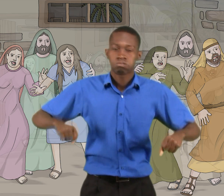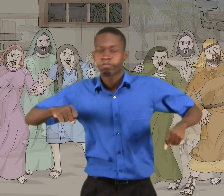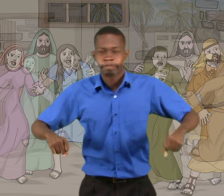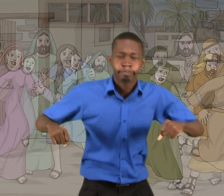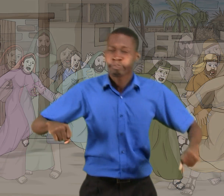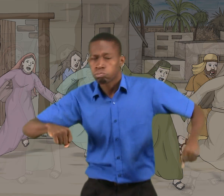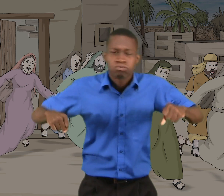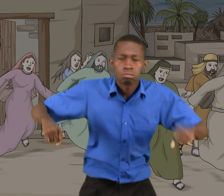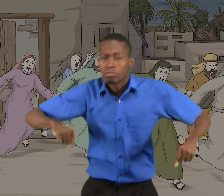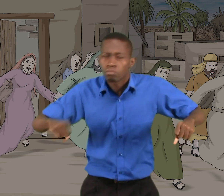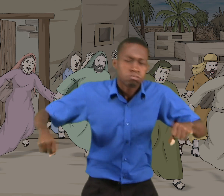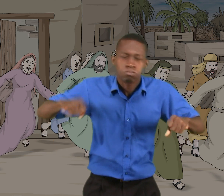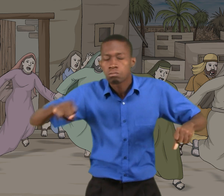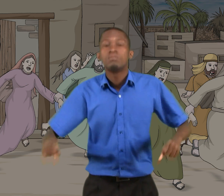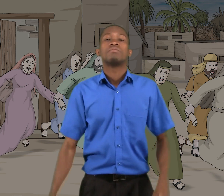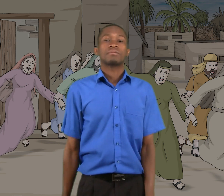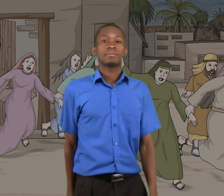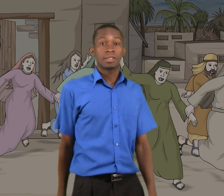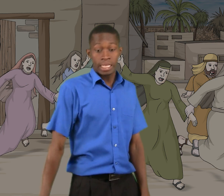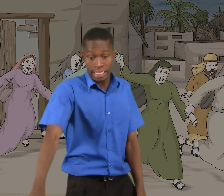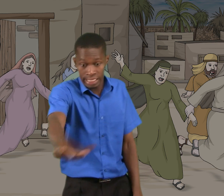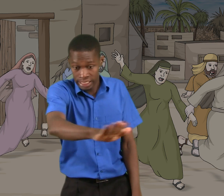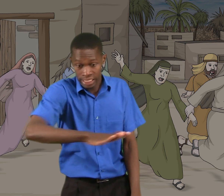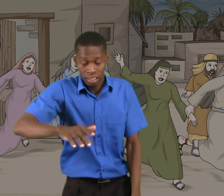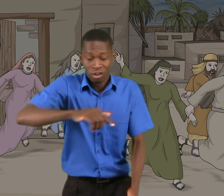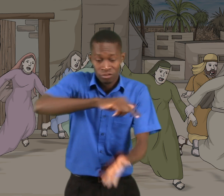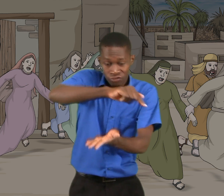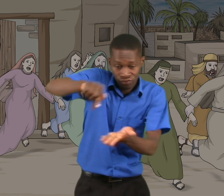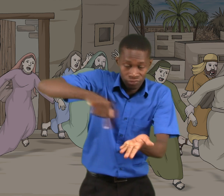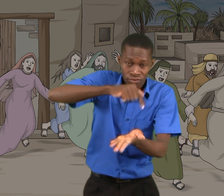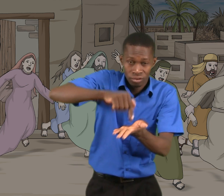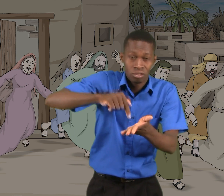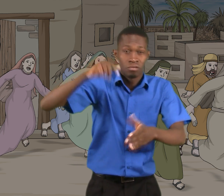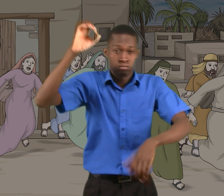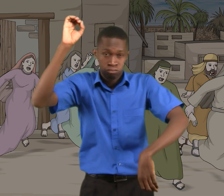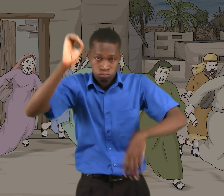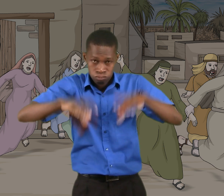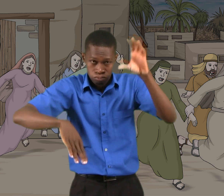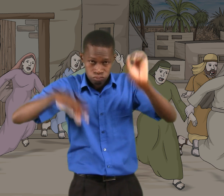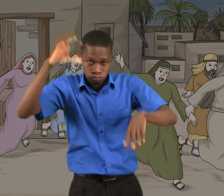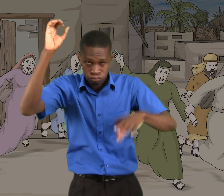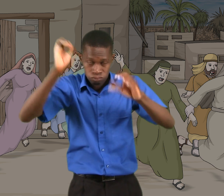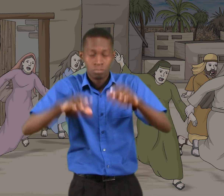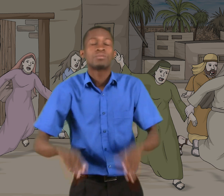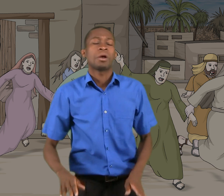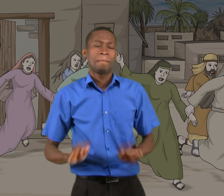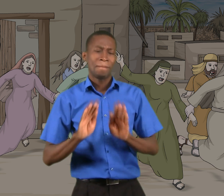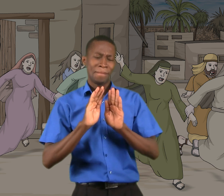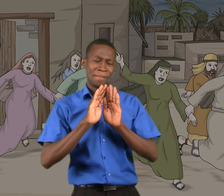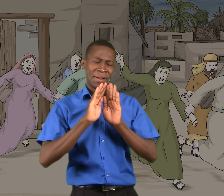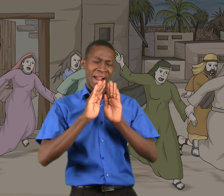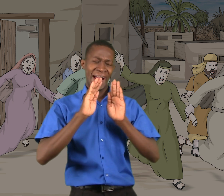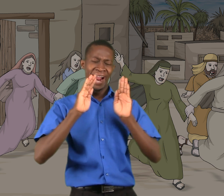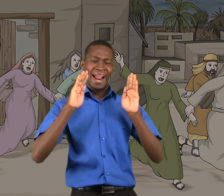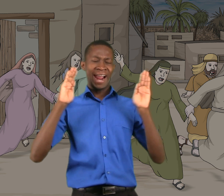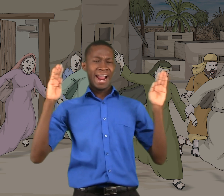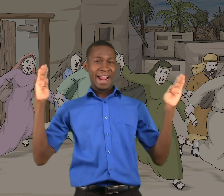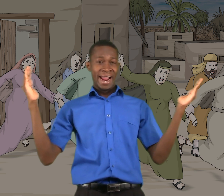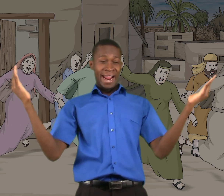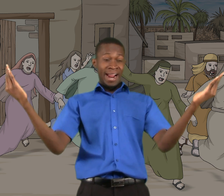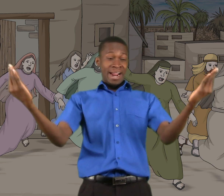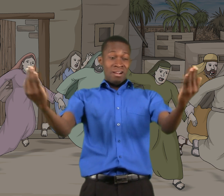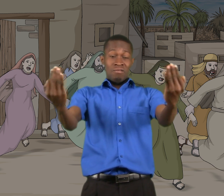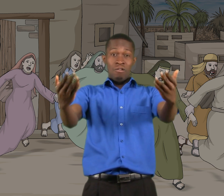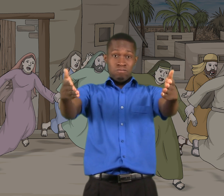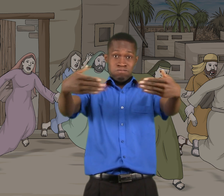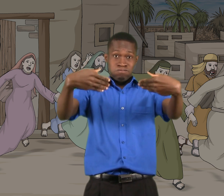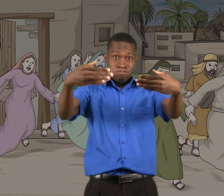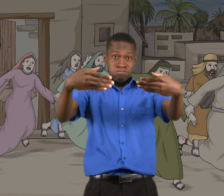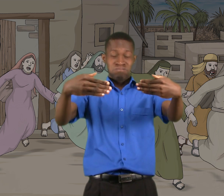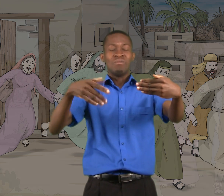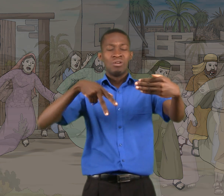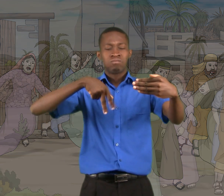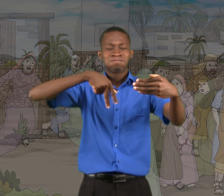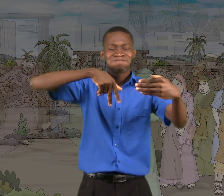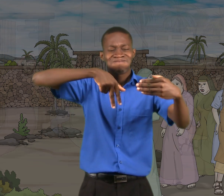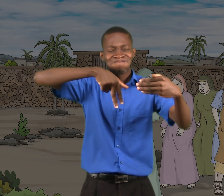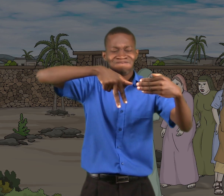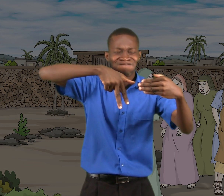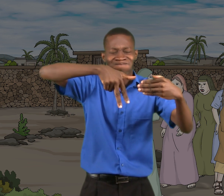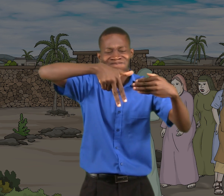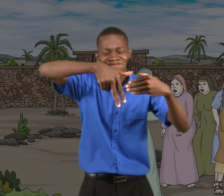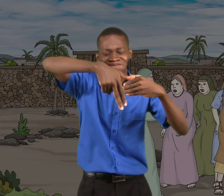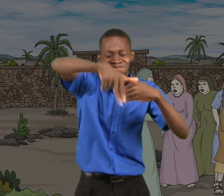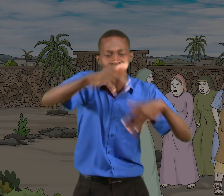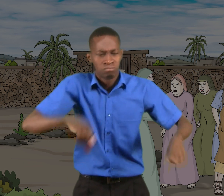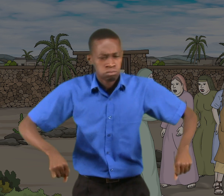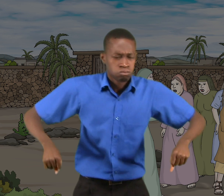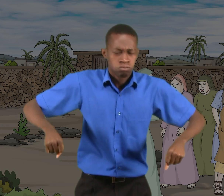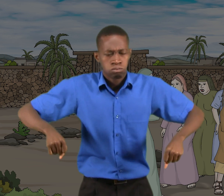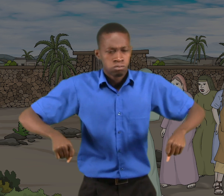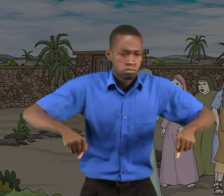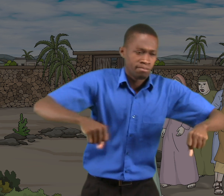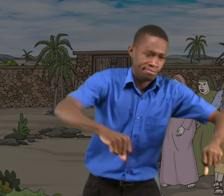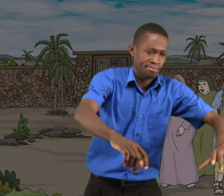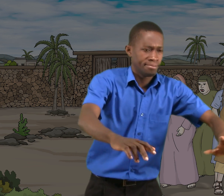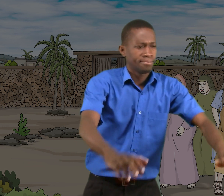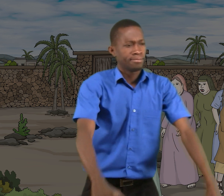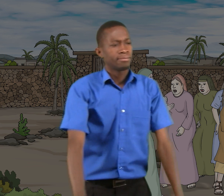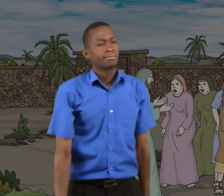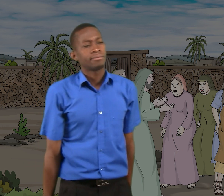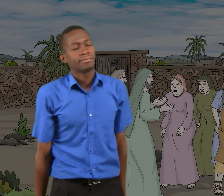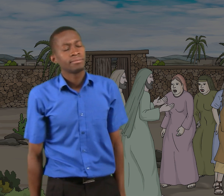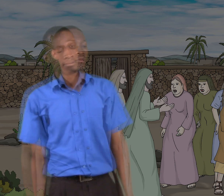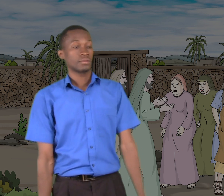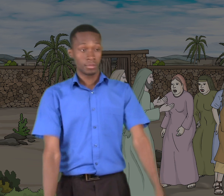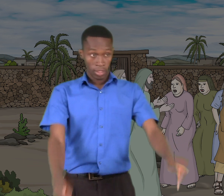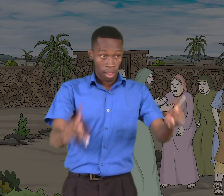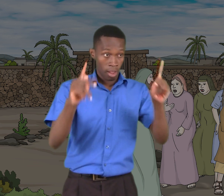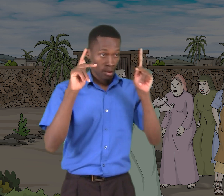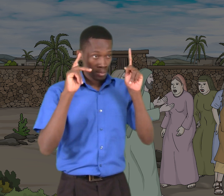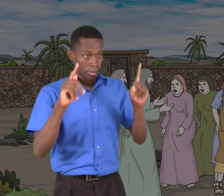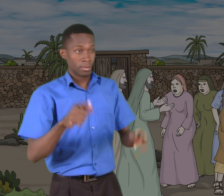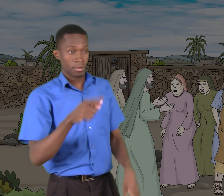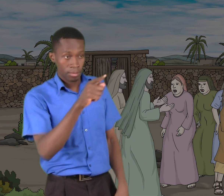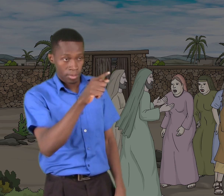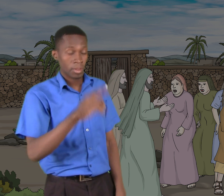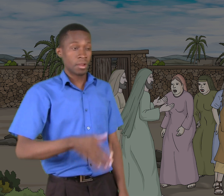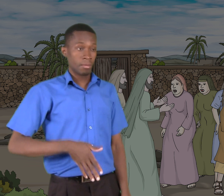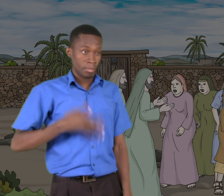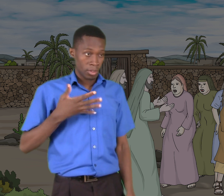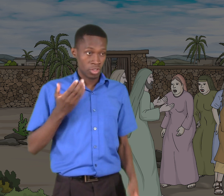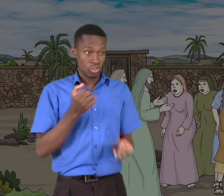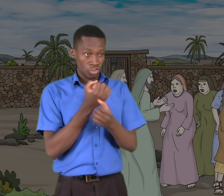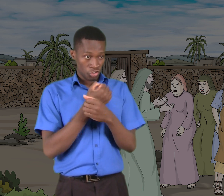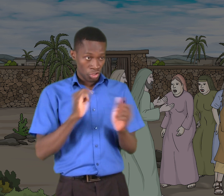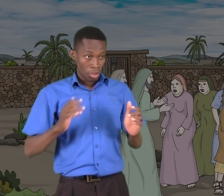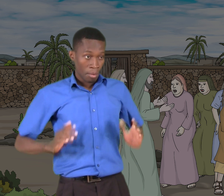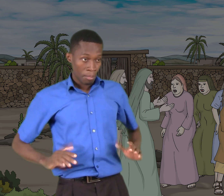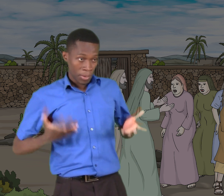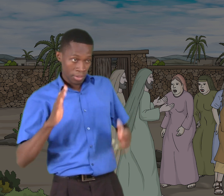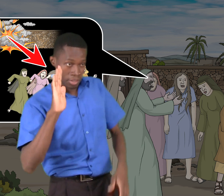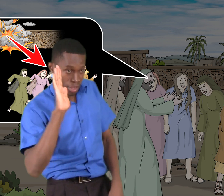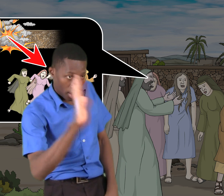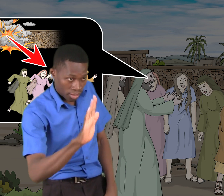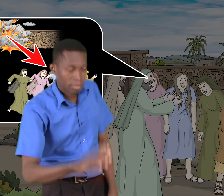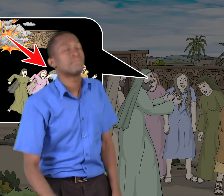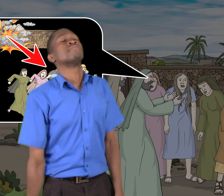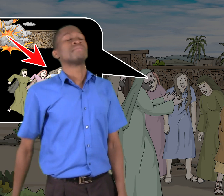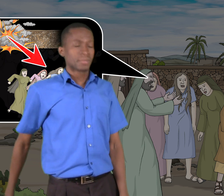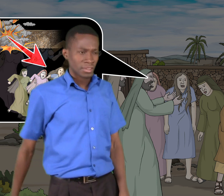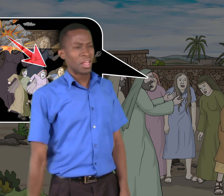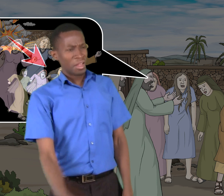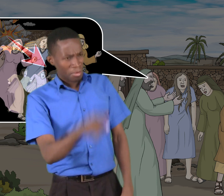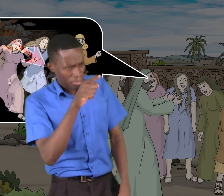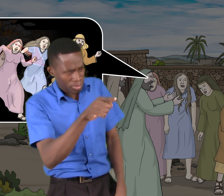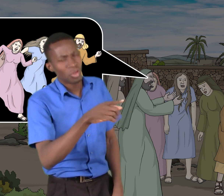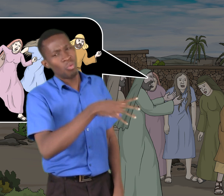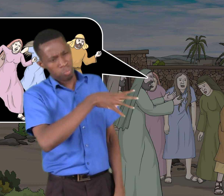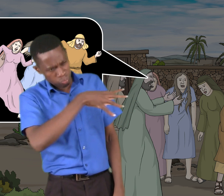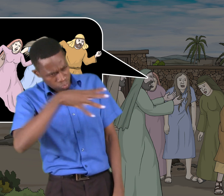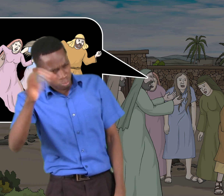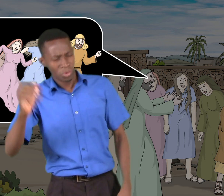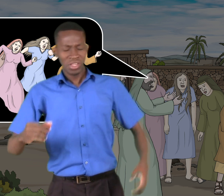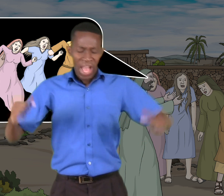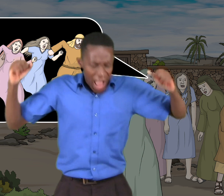As soon as the men had brought them out, one of them said, “Run for your lives!